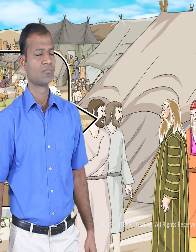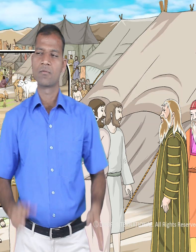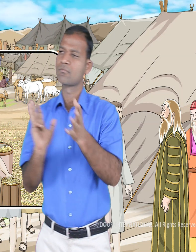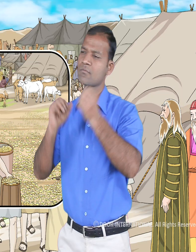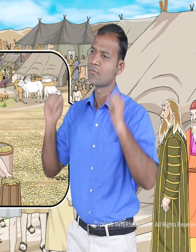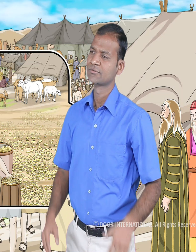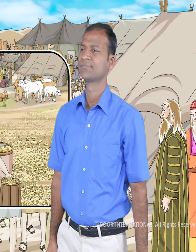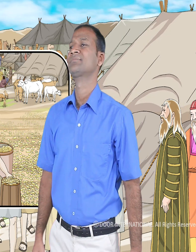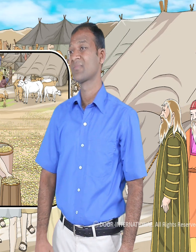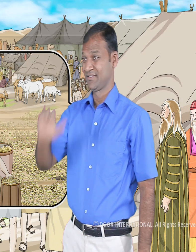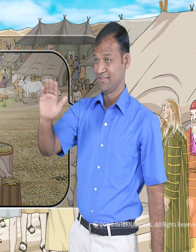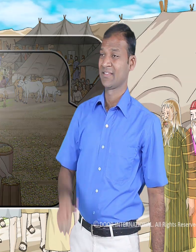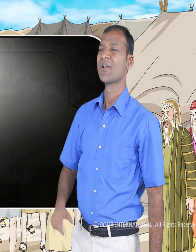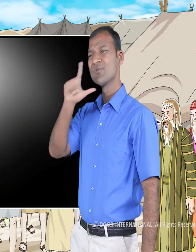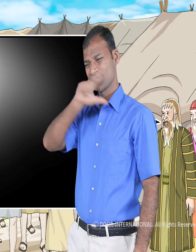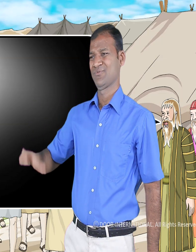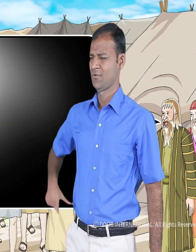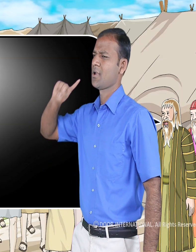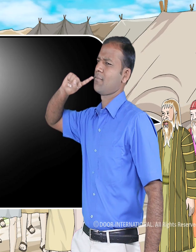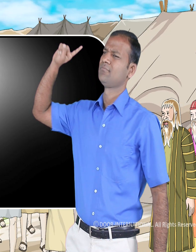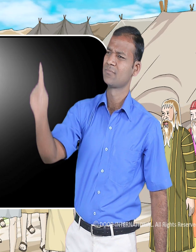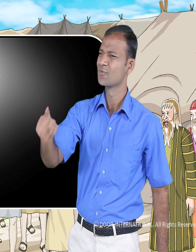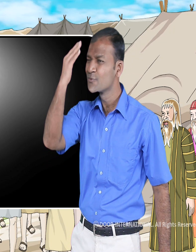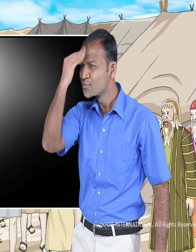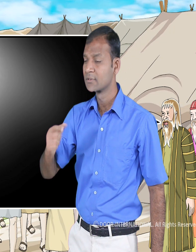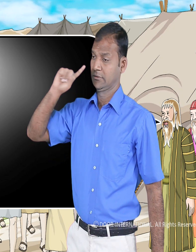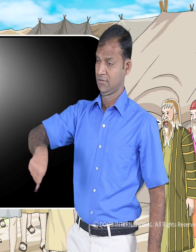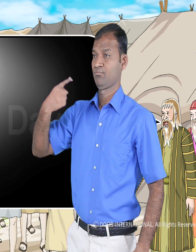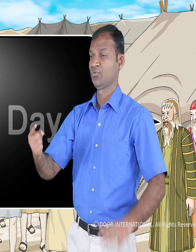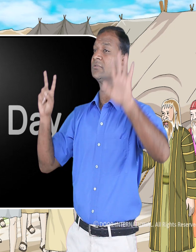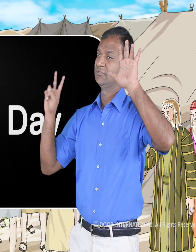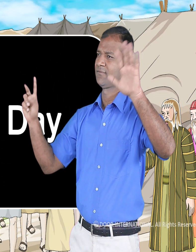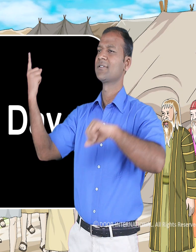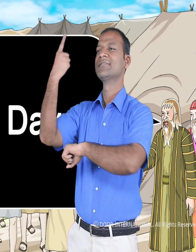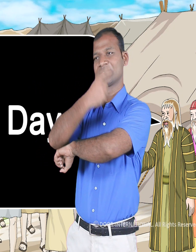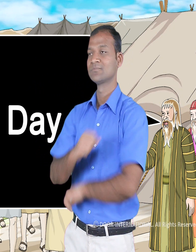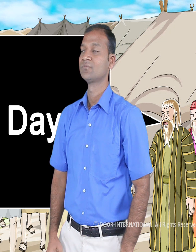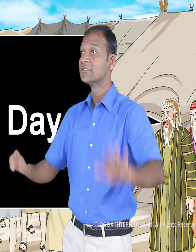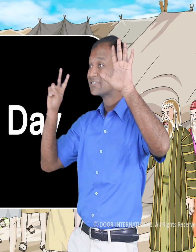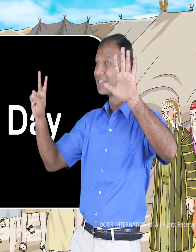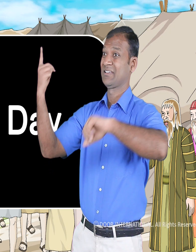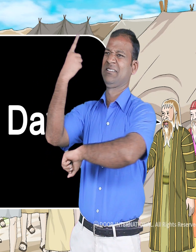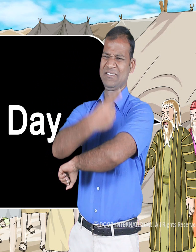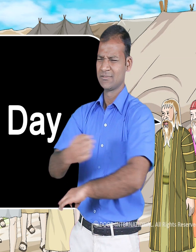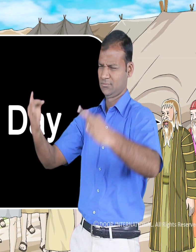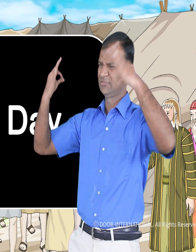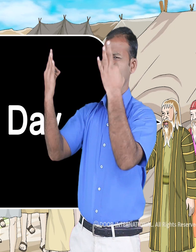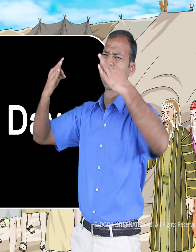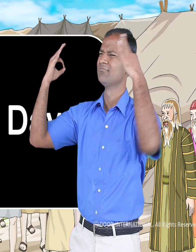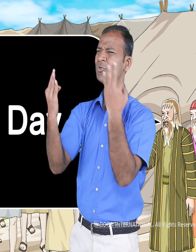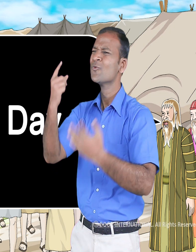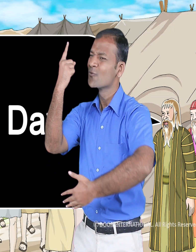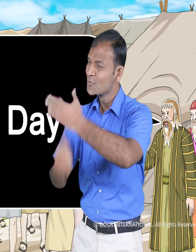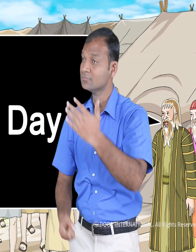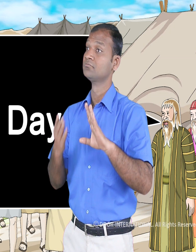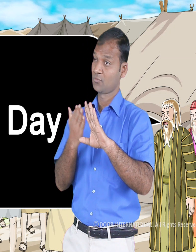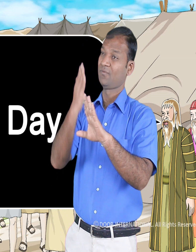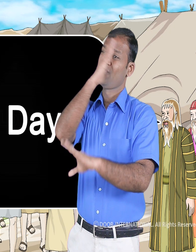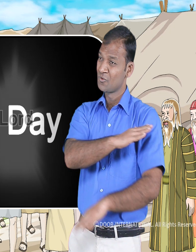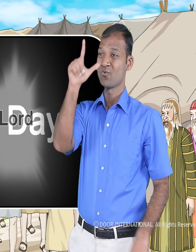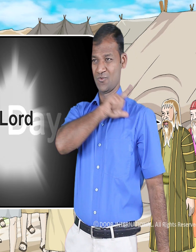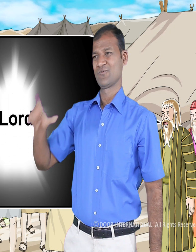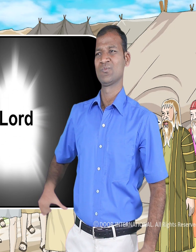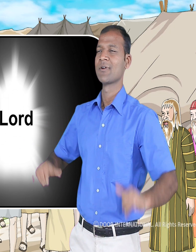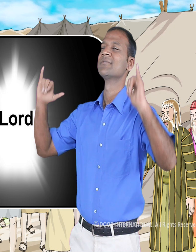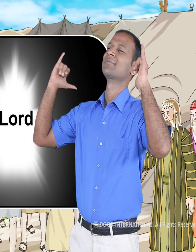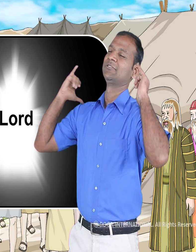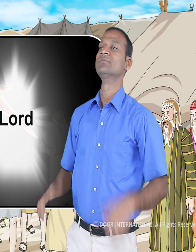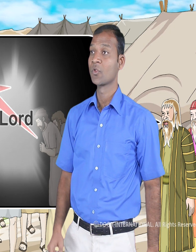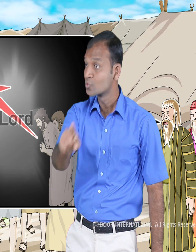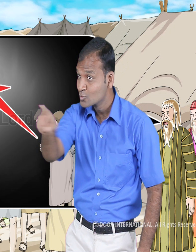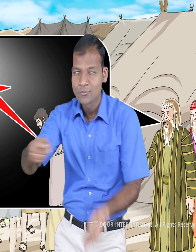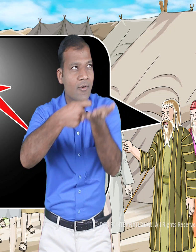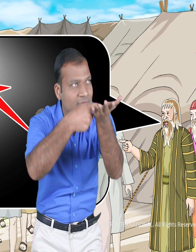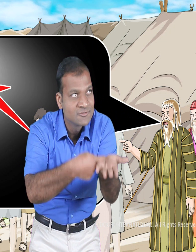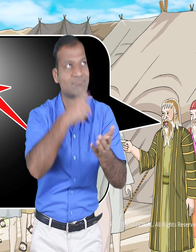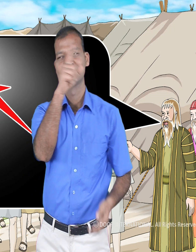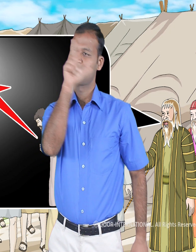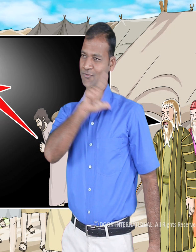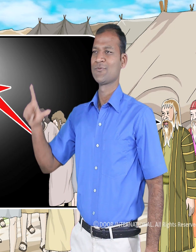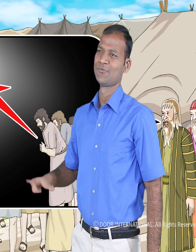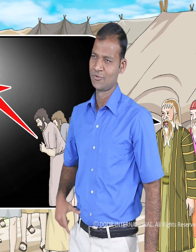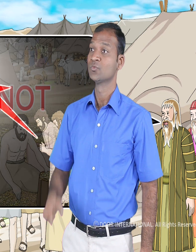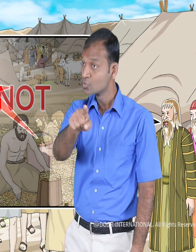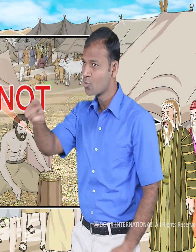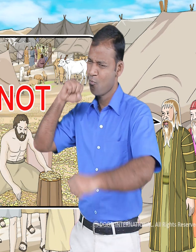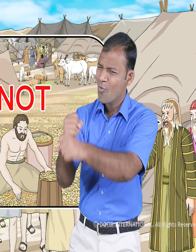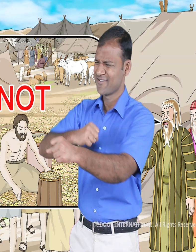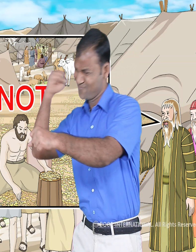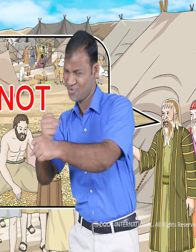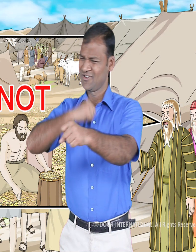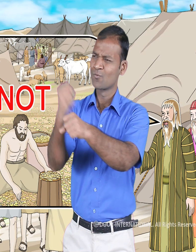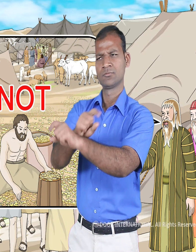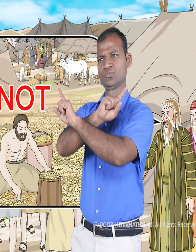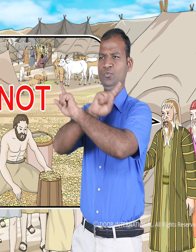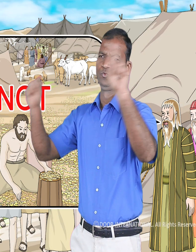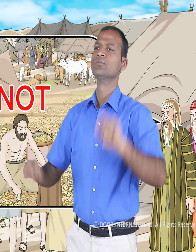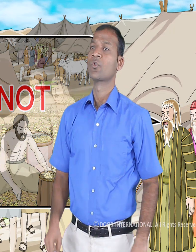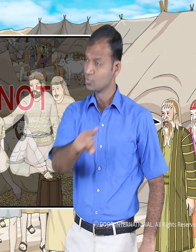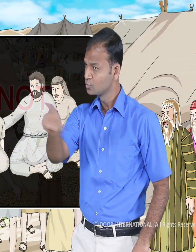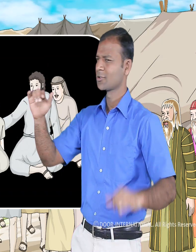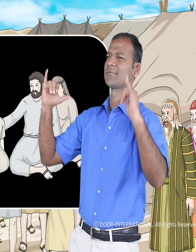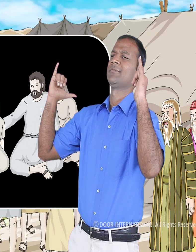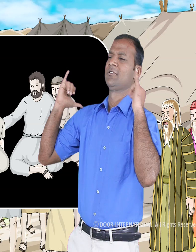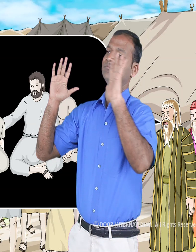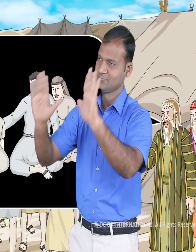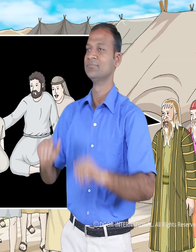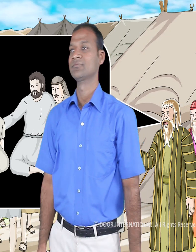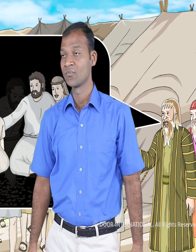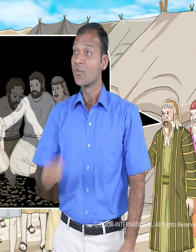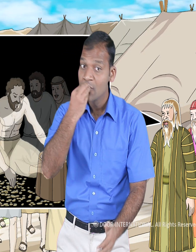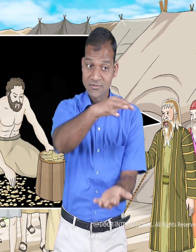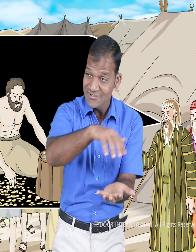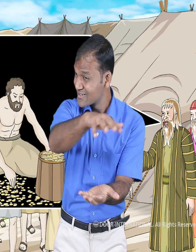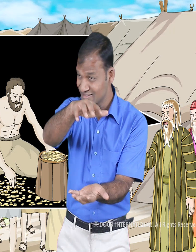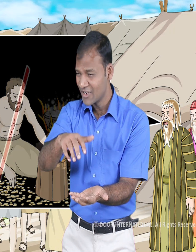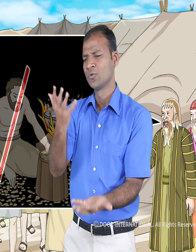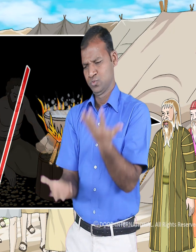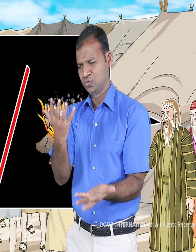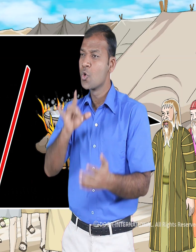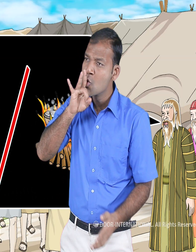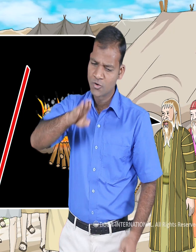He told them, “This is what the LORD has said: ‘Tomorrow is to be a day of complete rest, a holy Sabbath to the LORD.